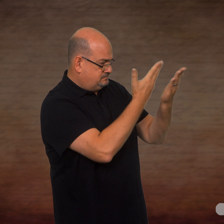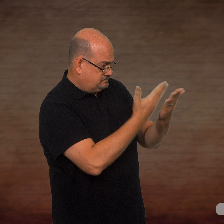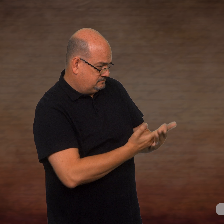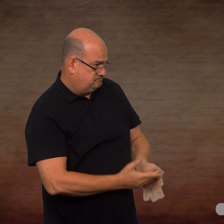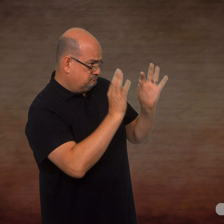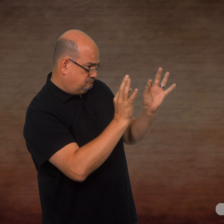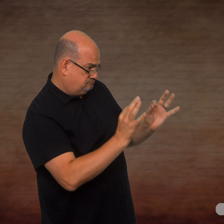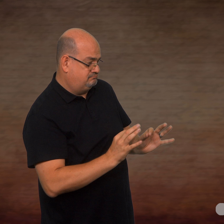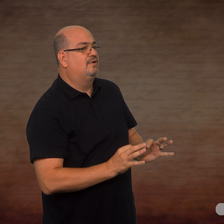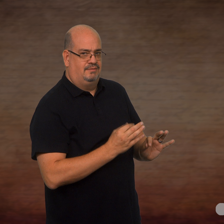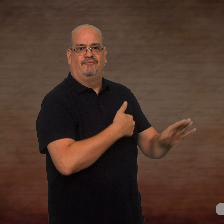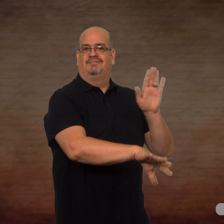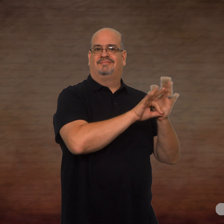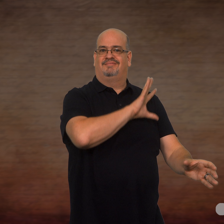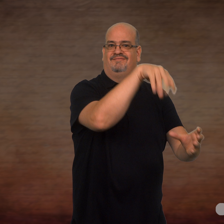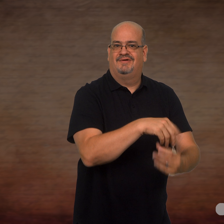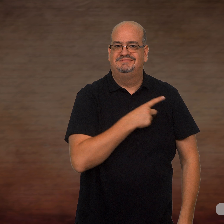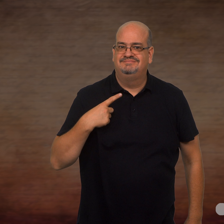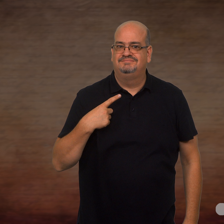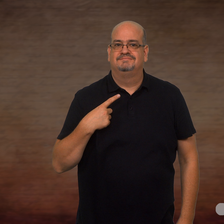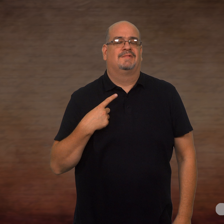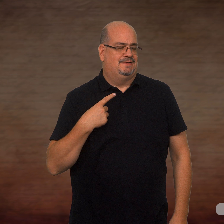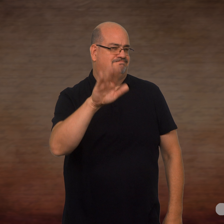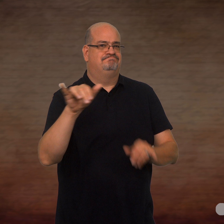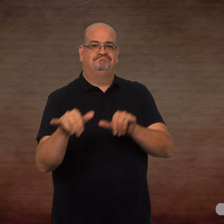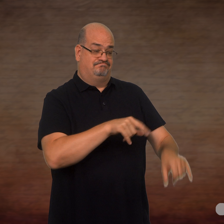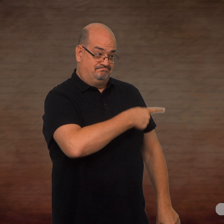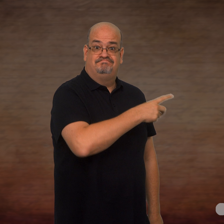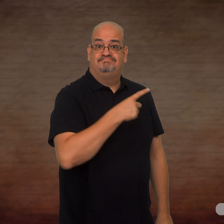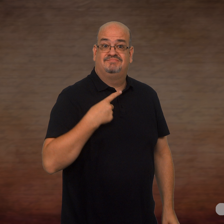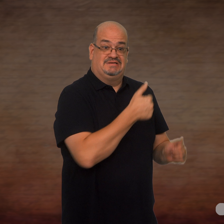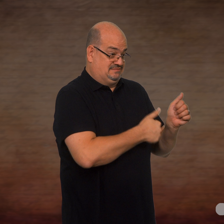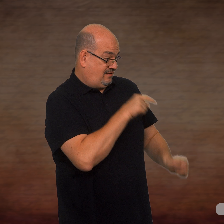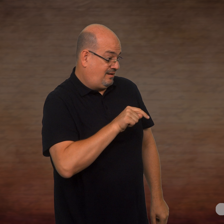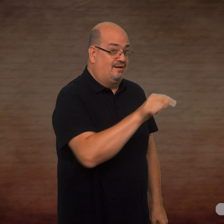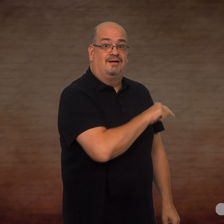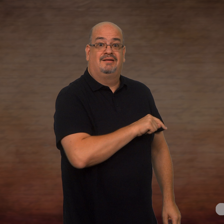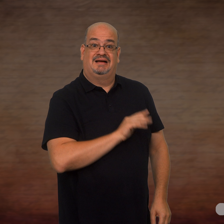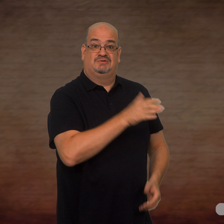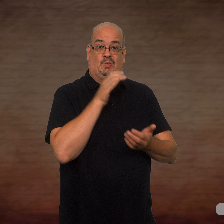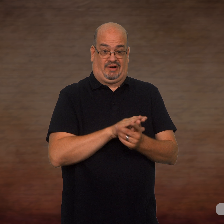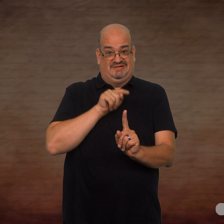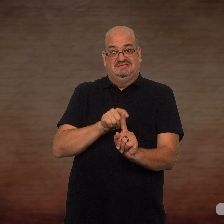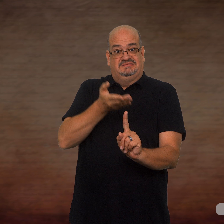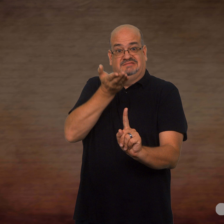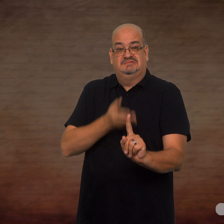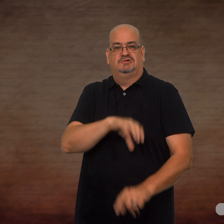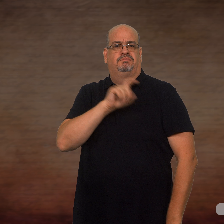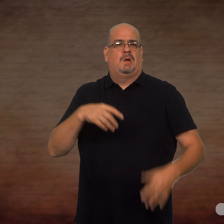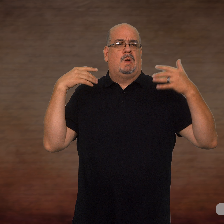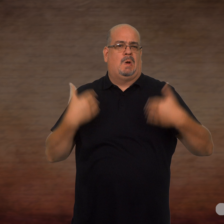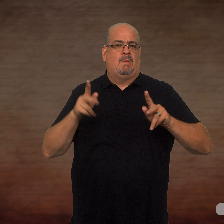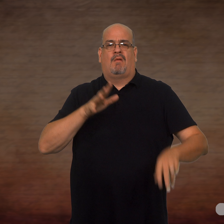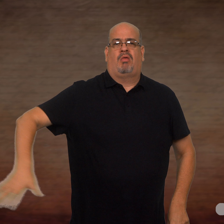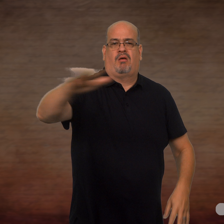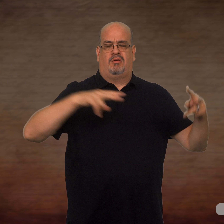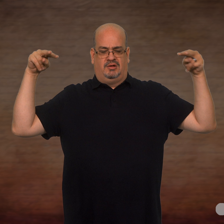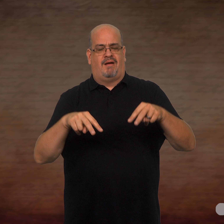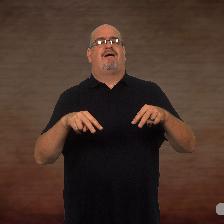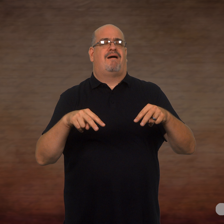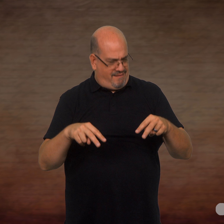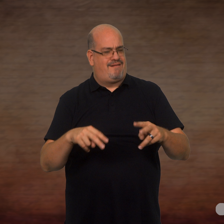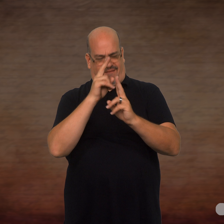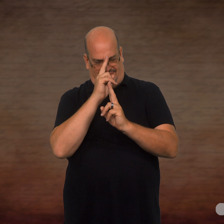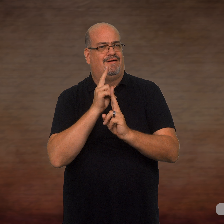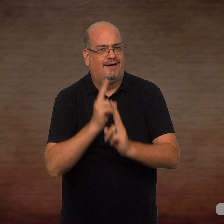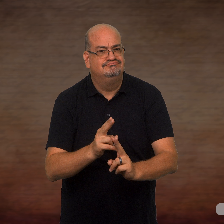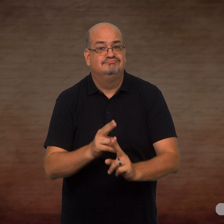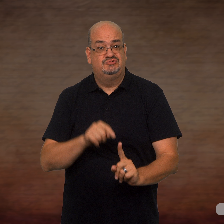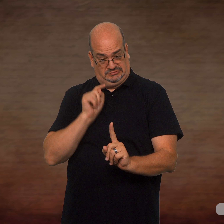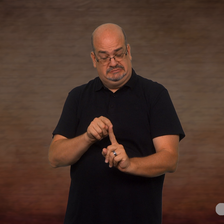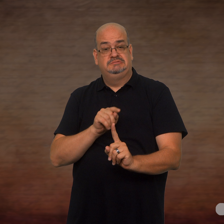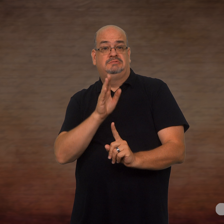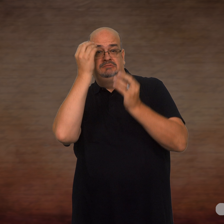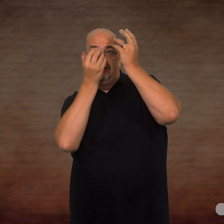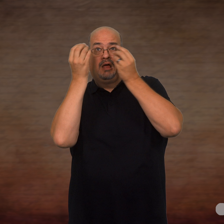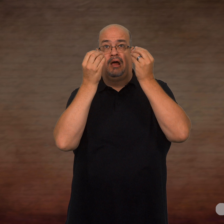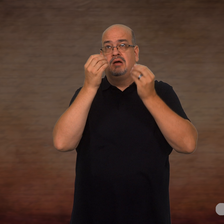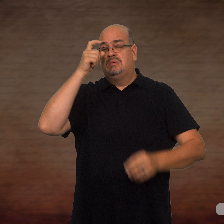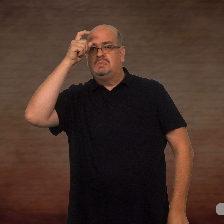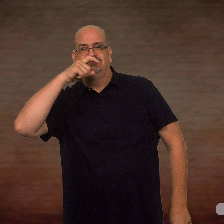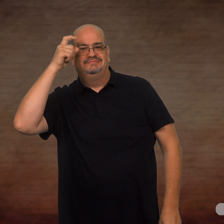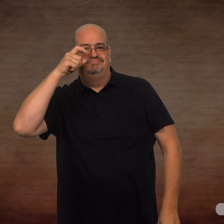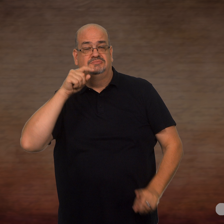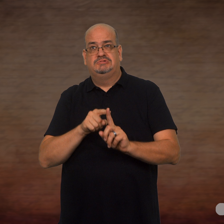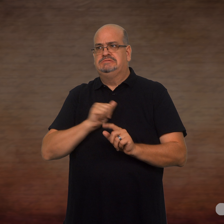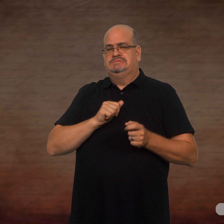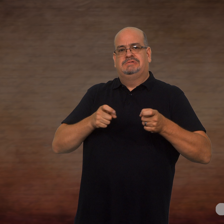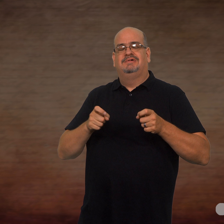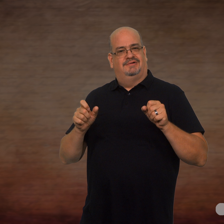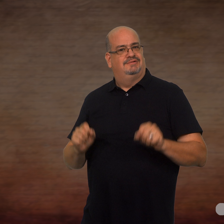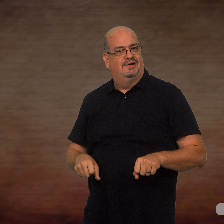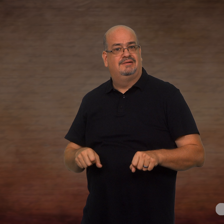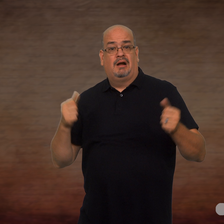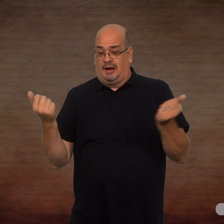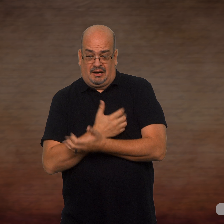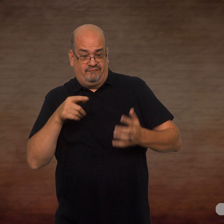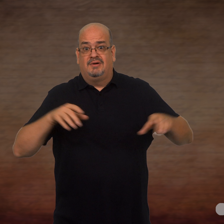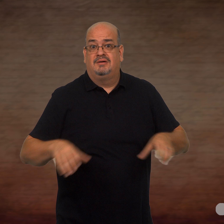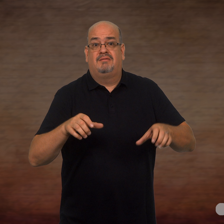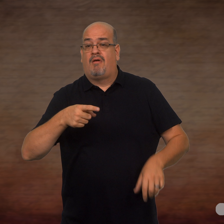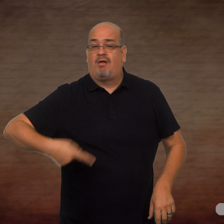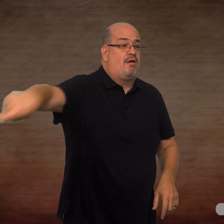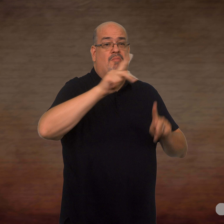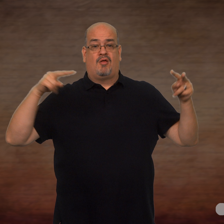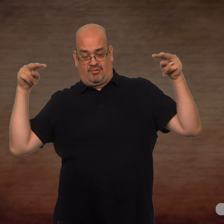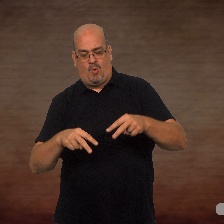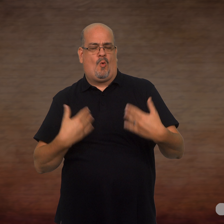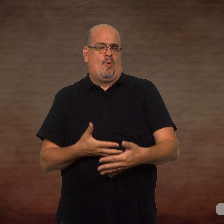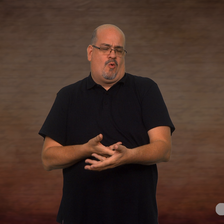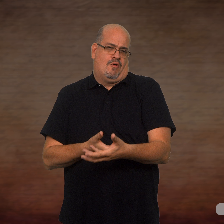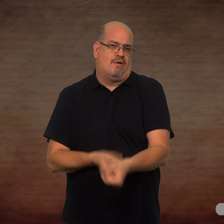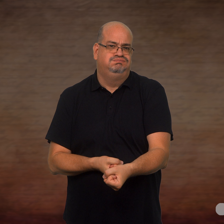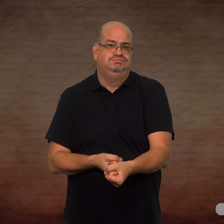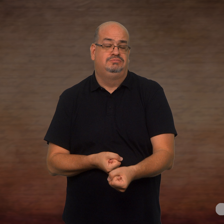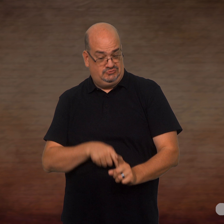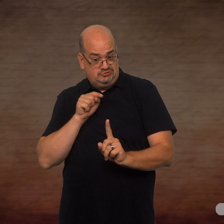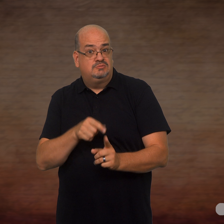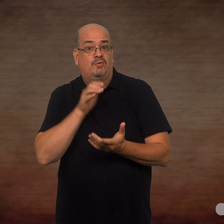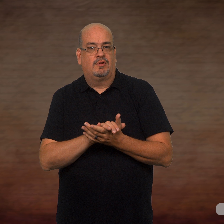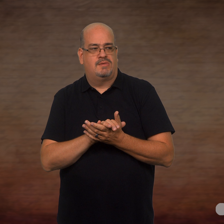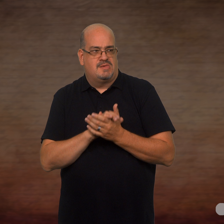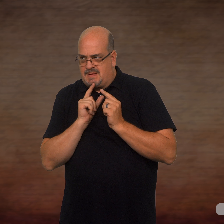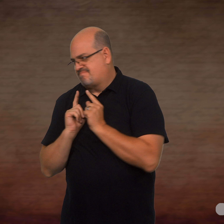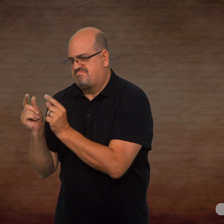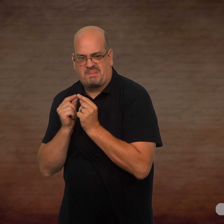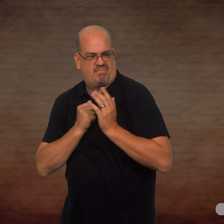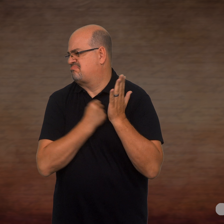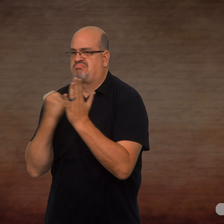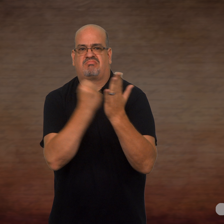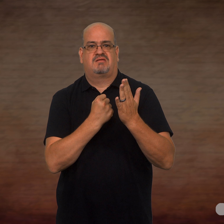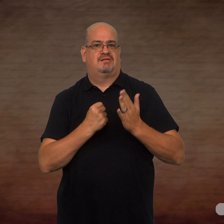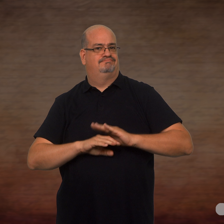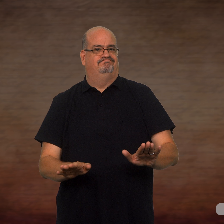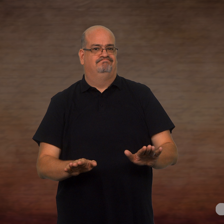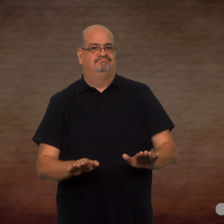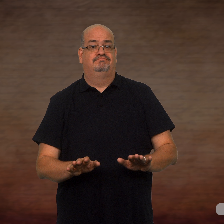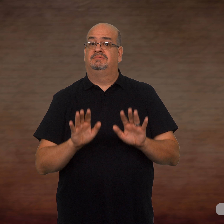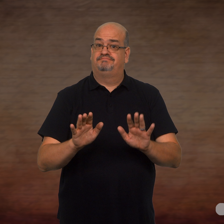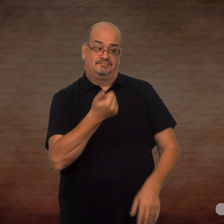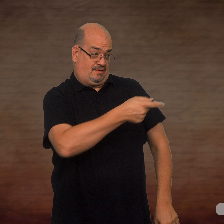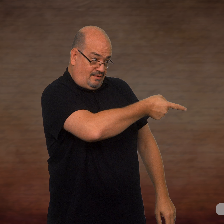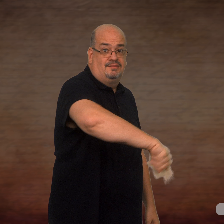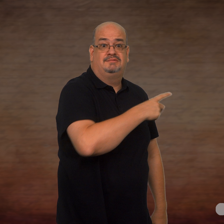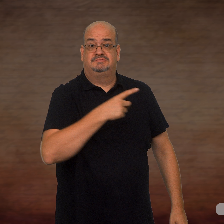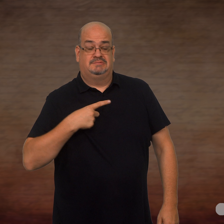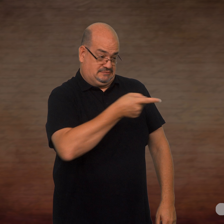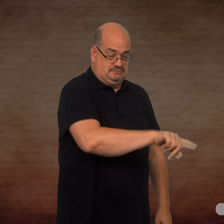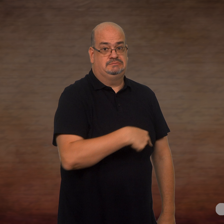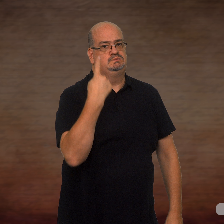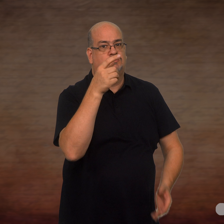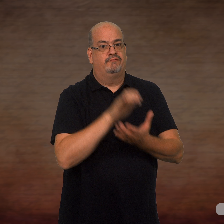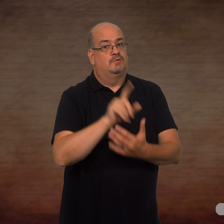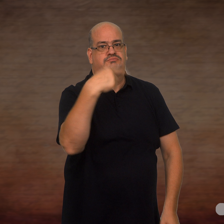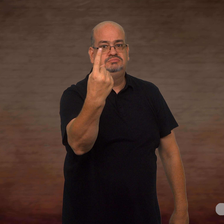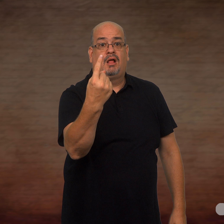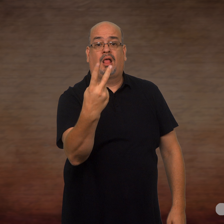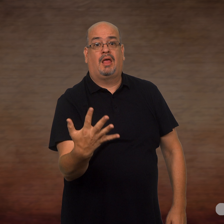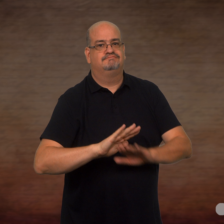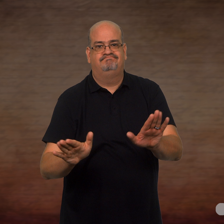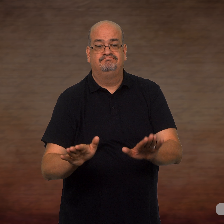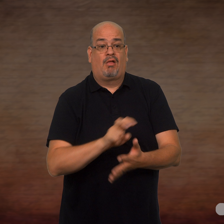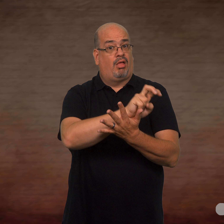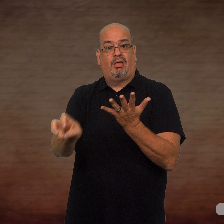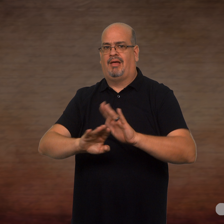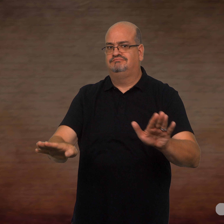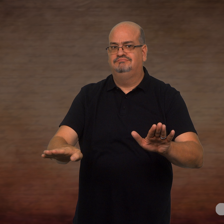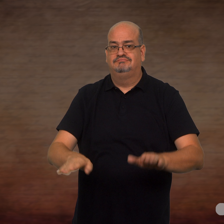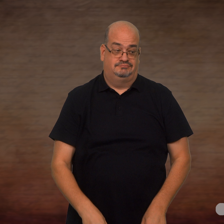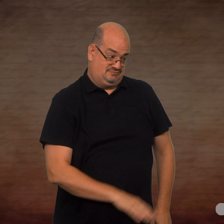A deacon must be the husband of but one wife, a good manager of his children and of his own household.